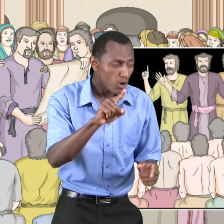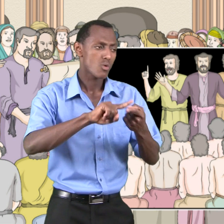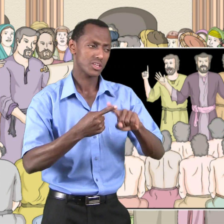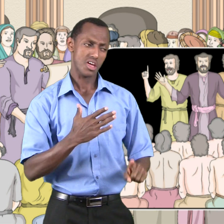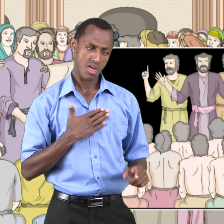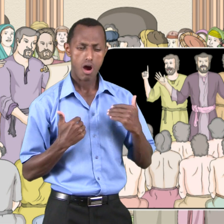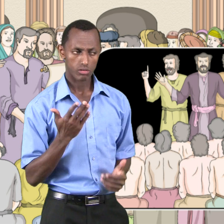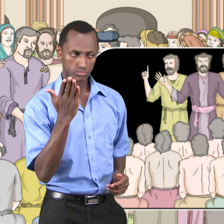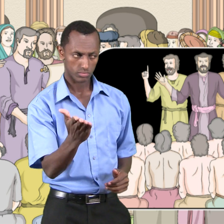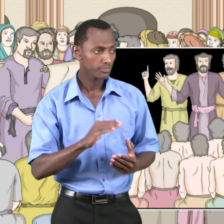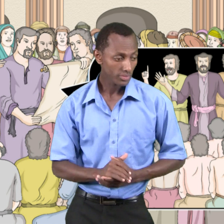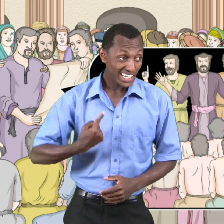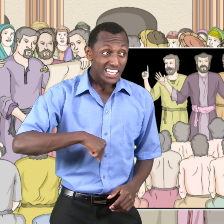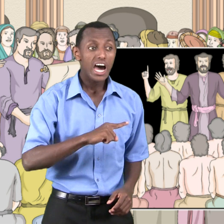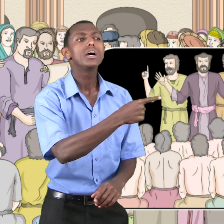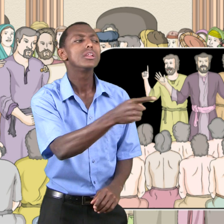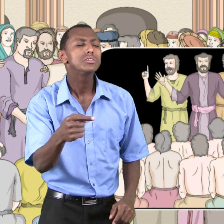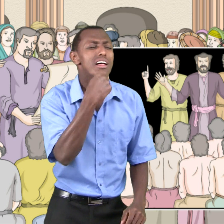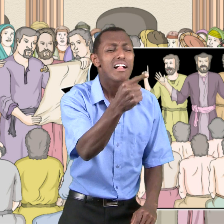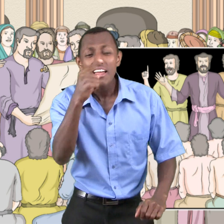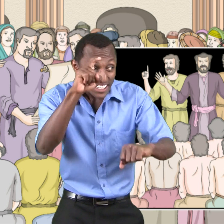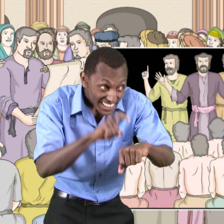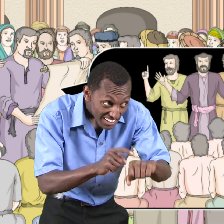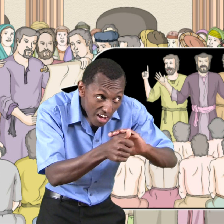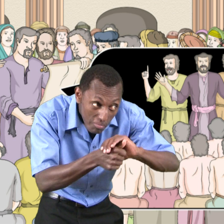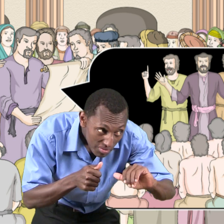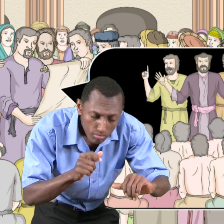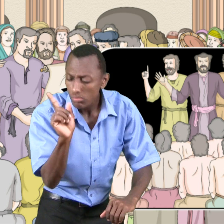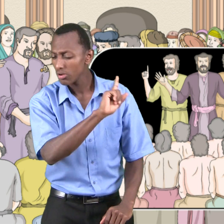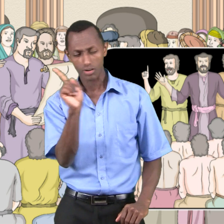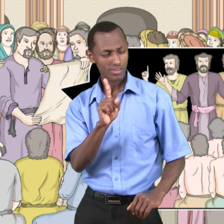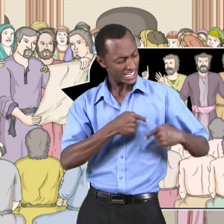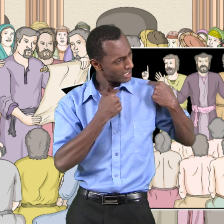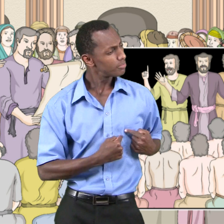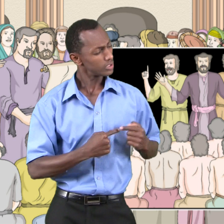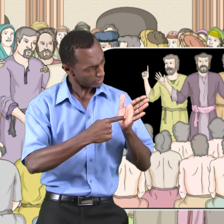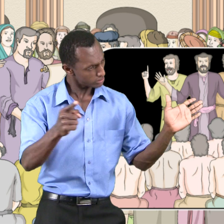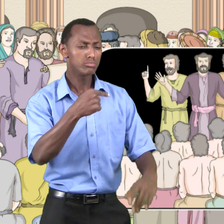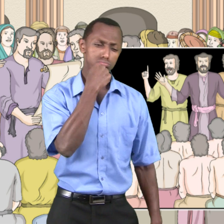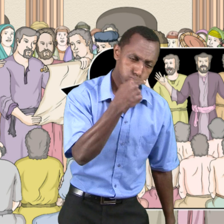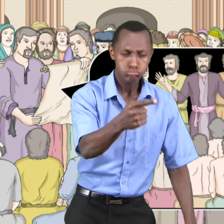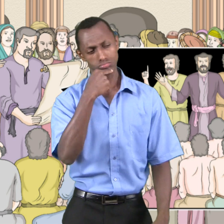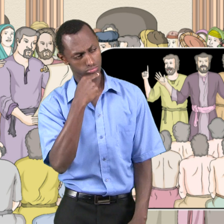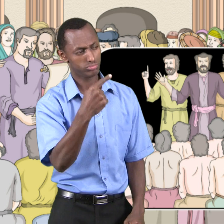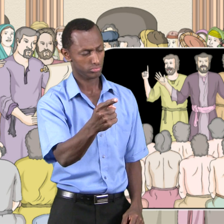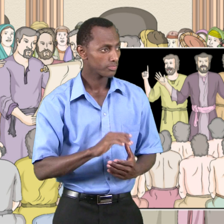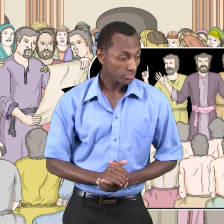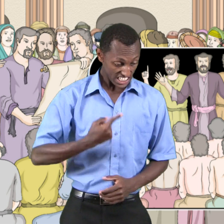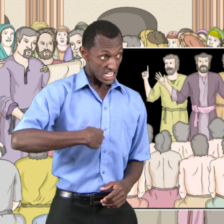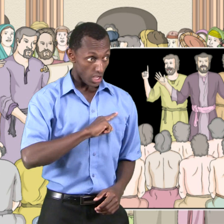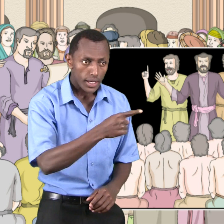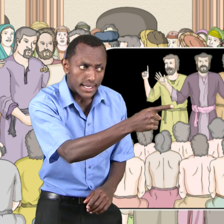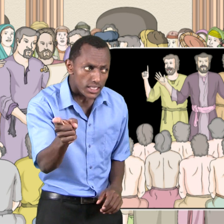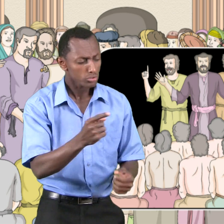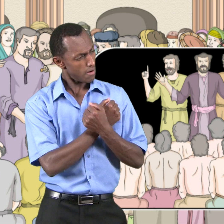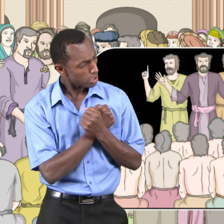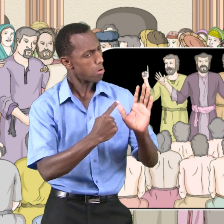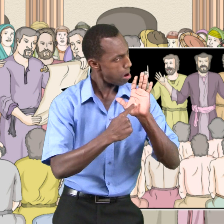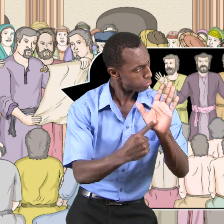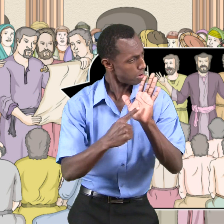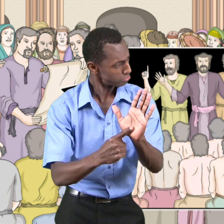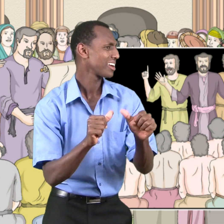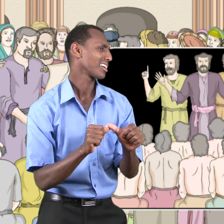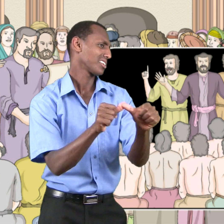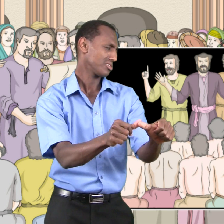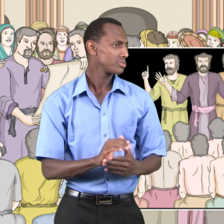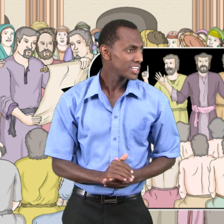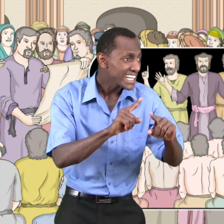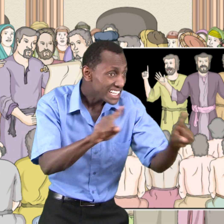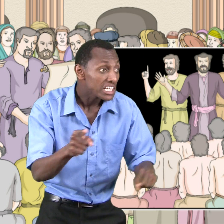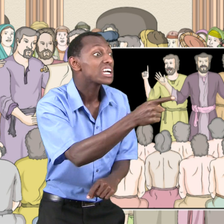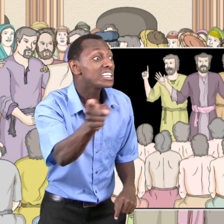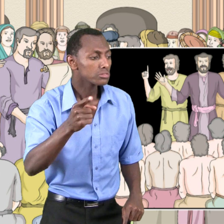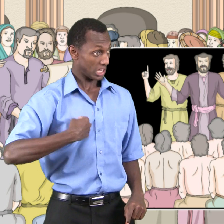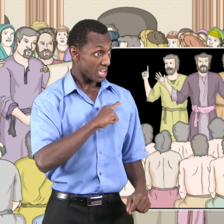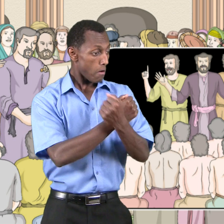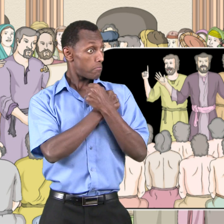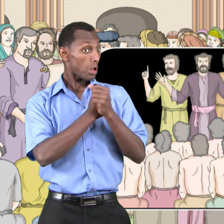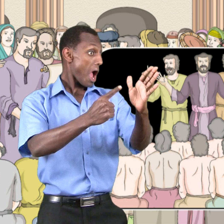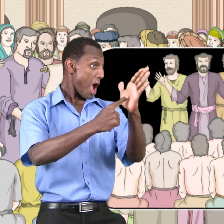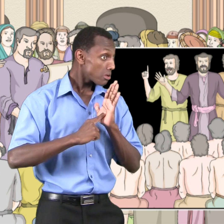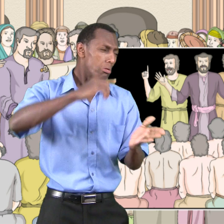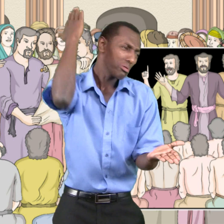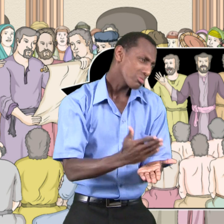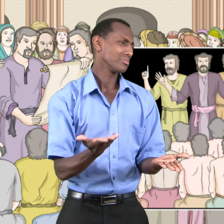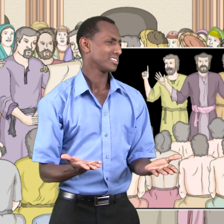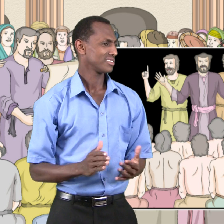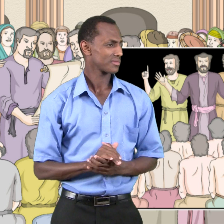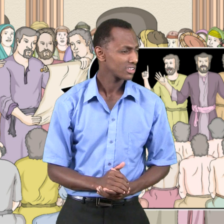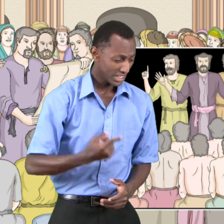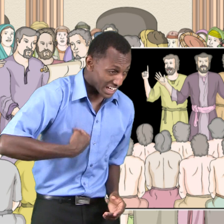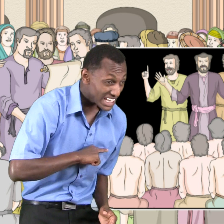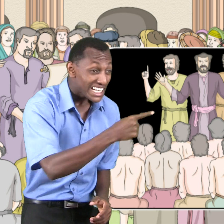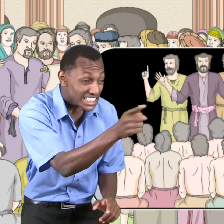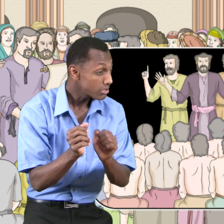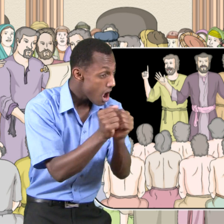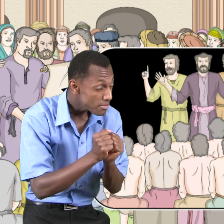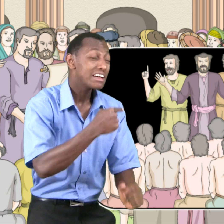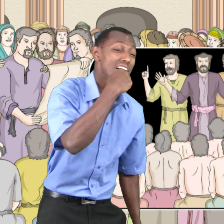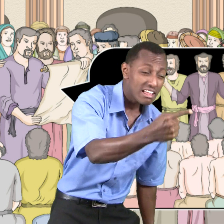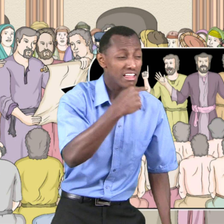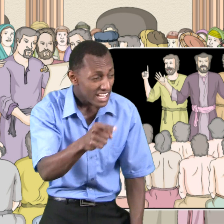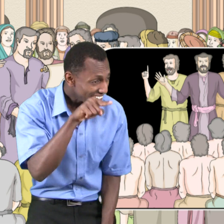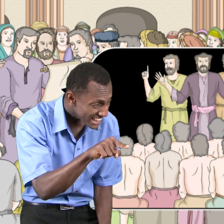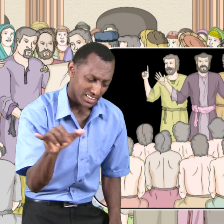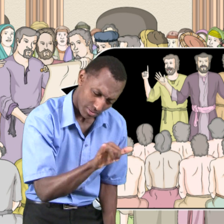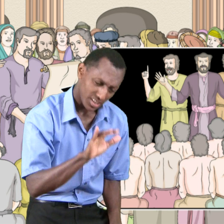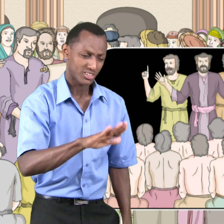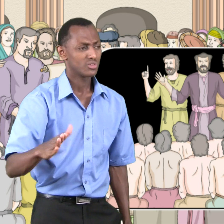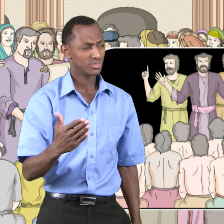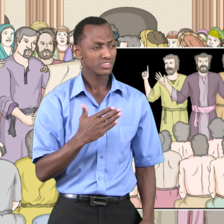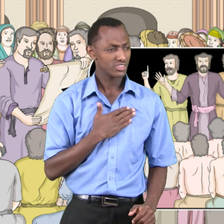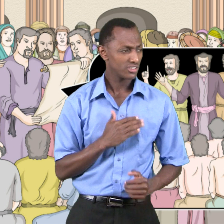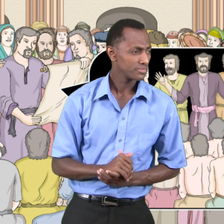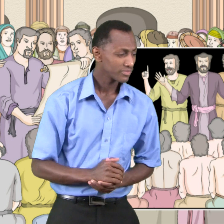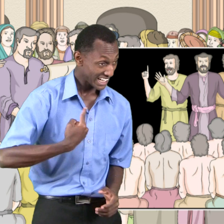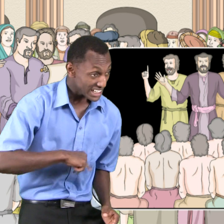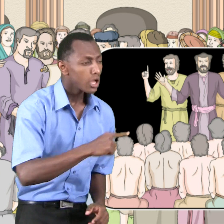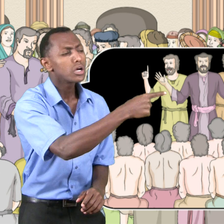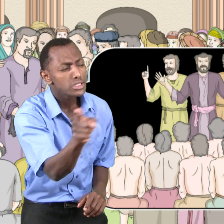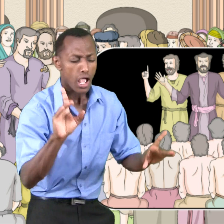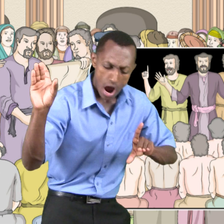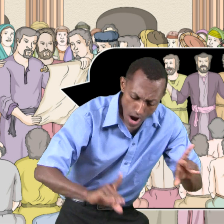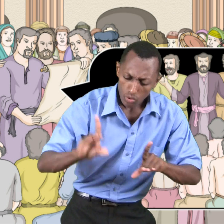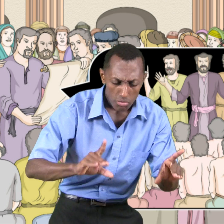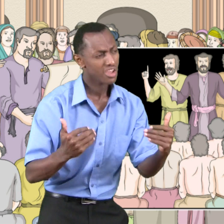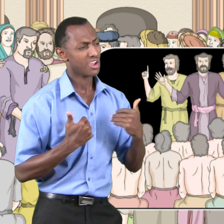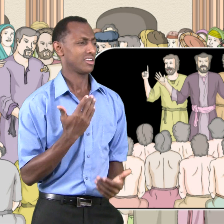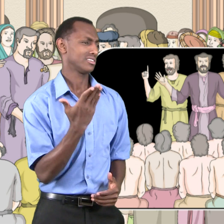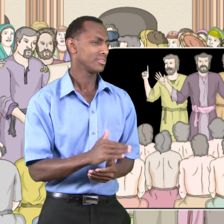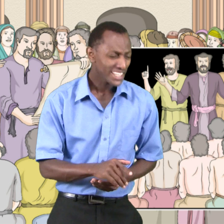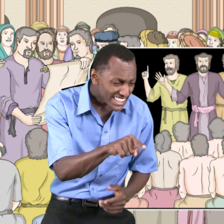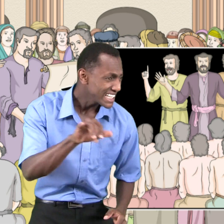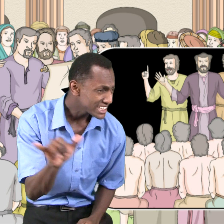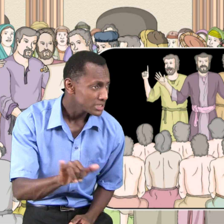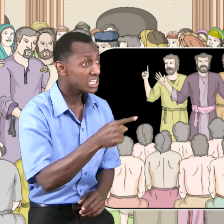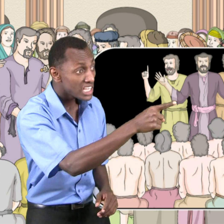It is not our affection, but yours, that is restrained.